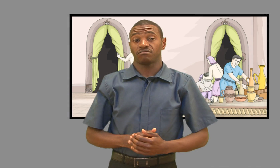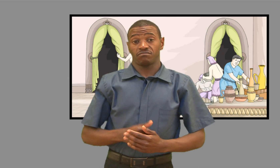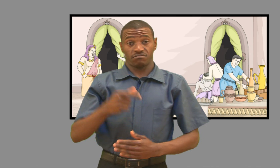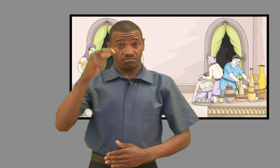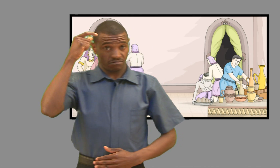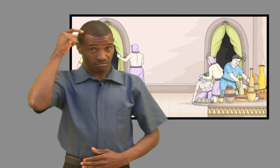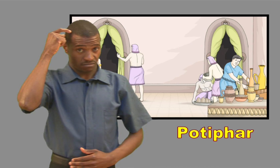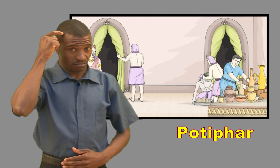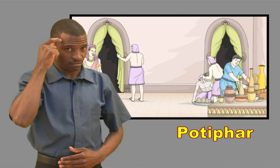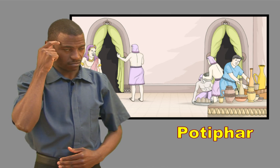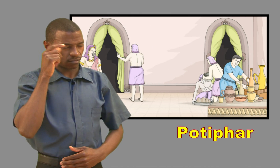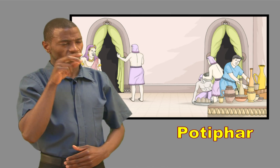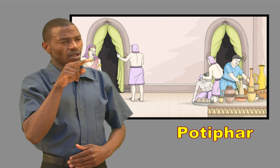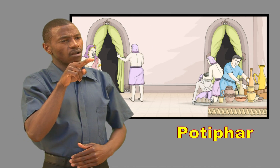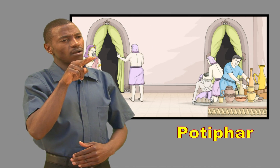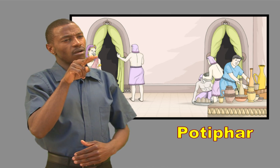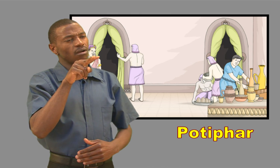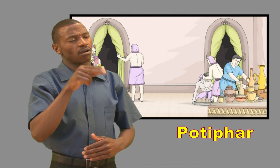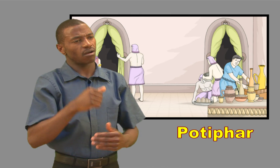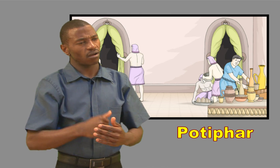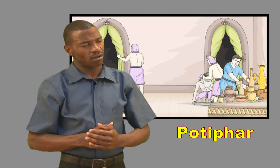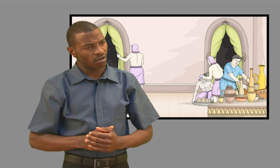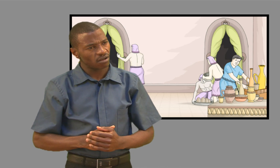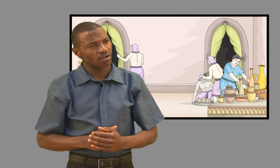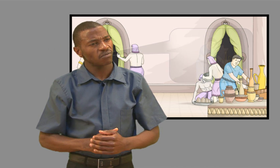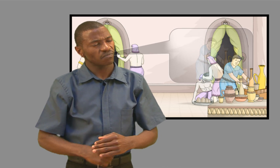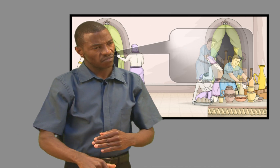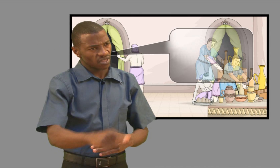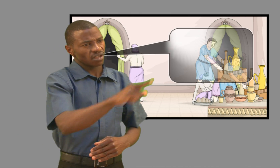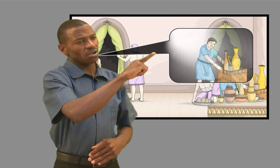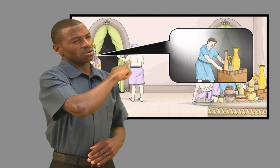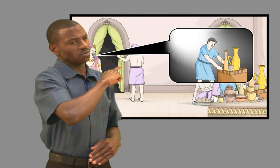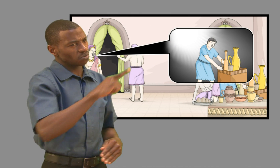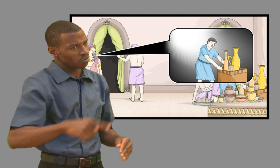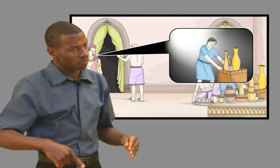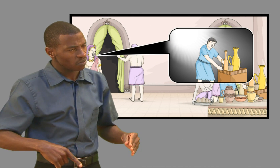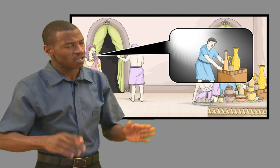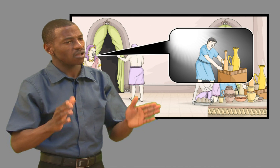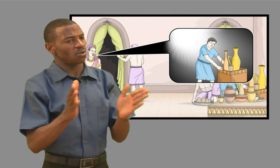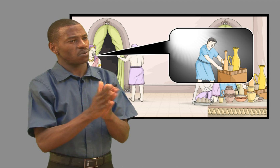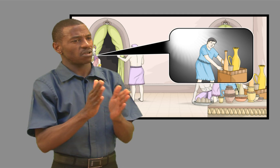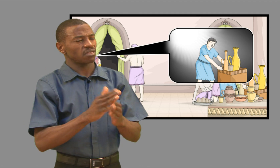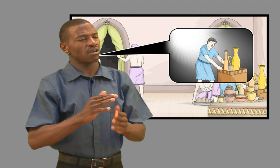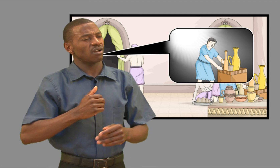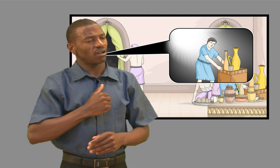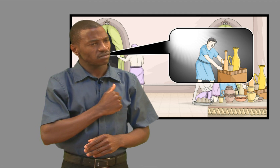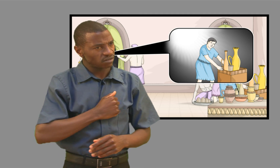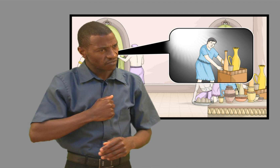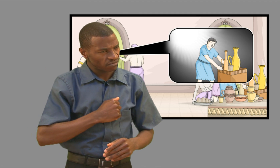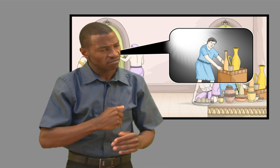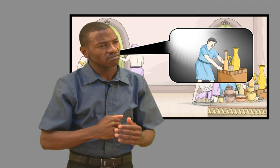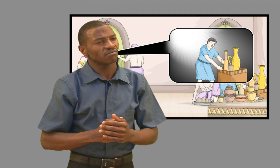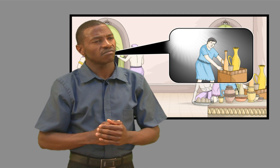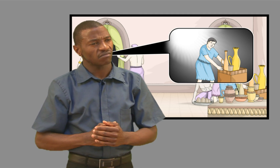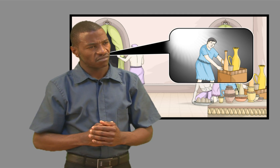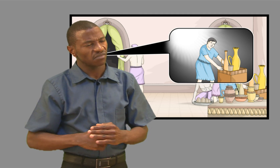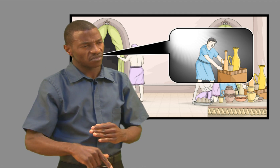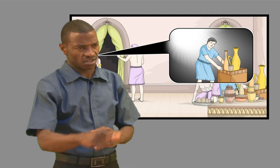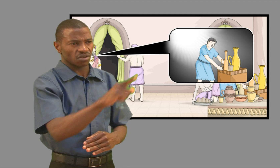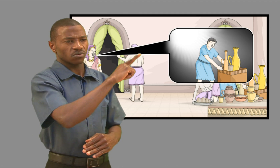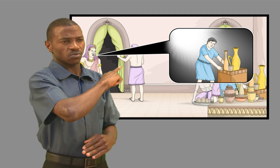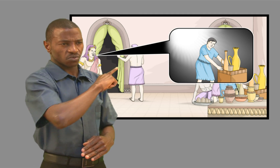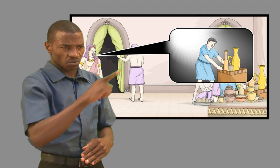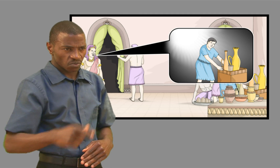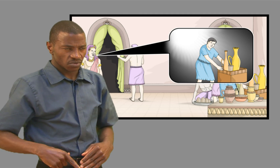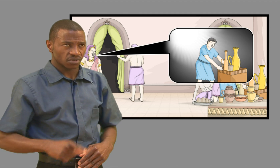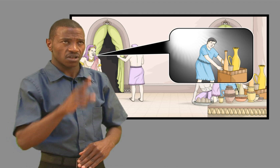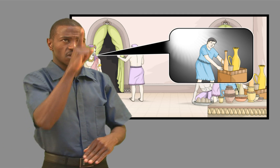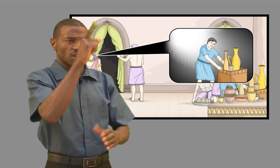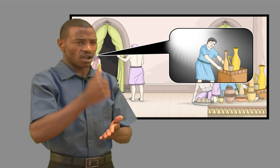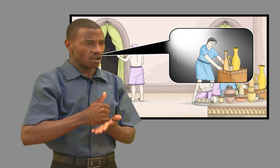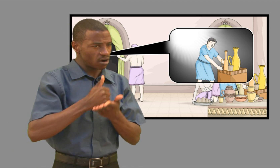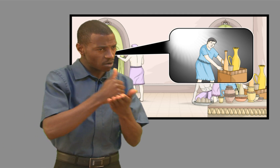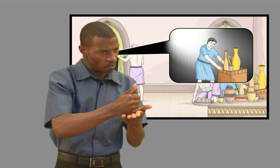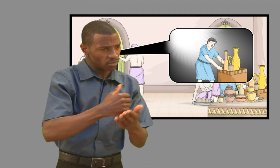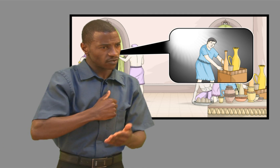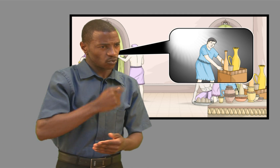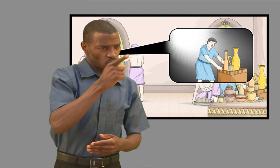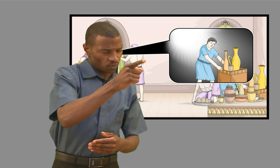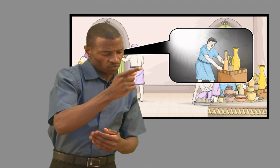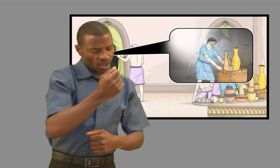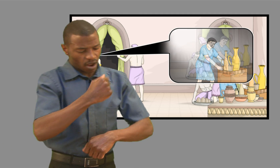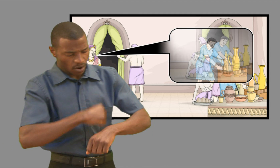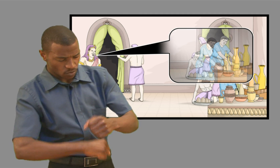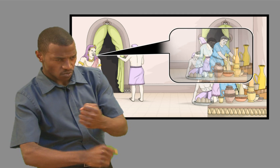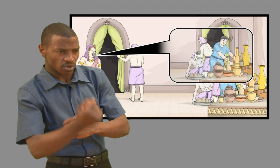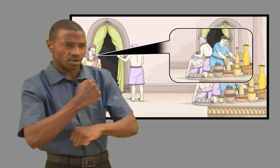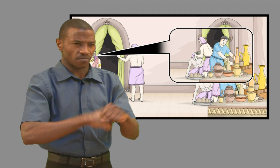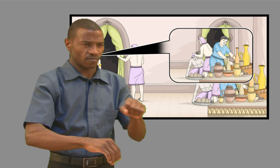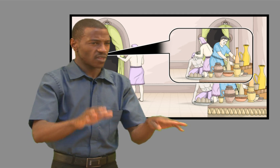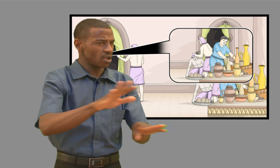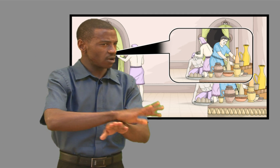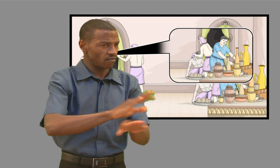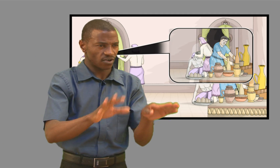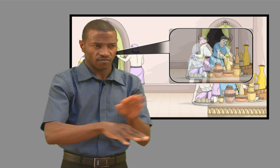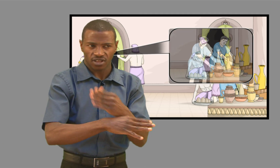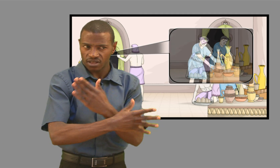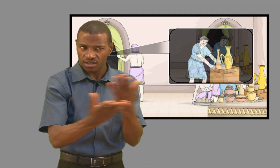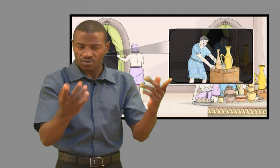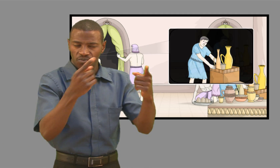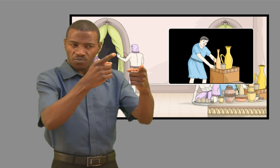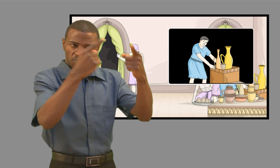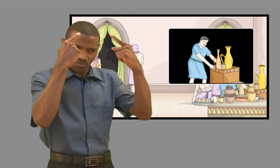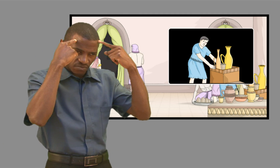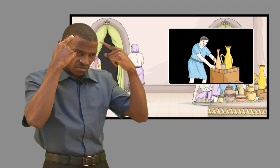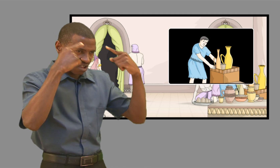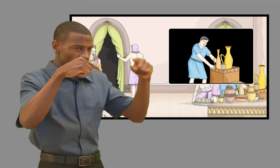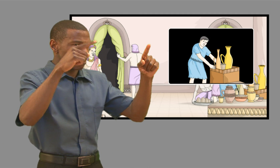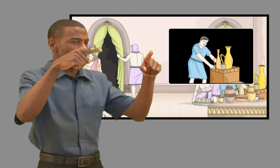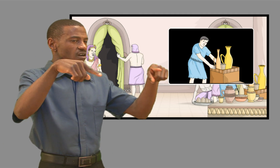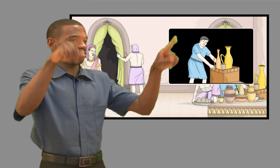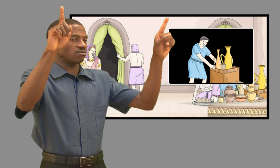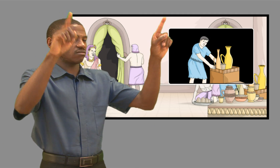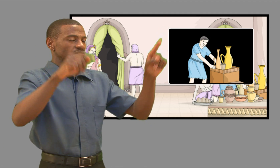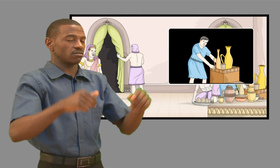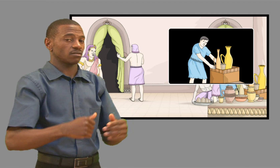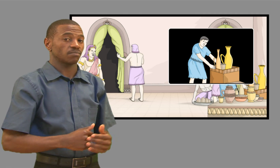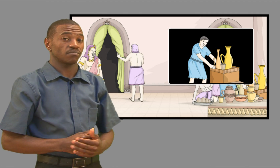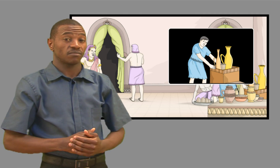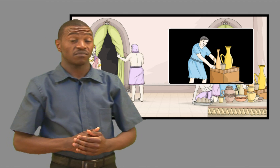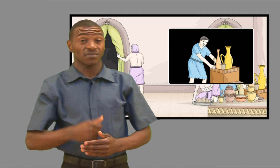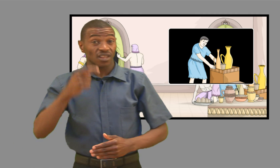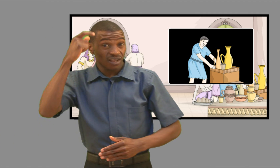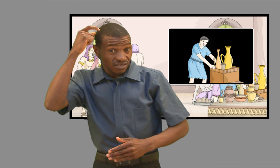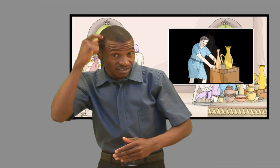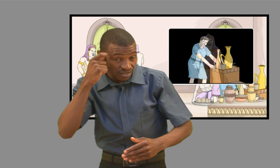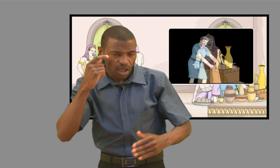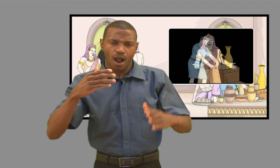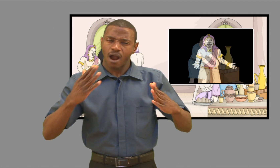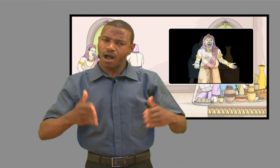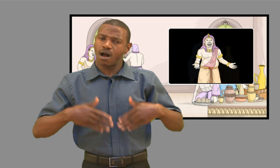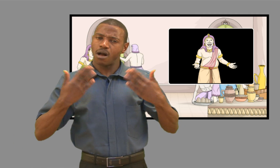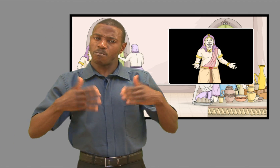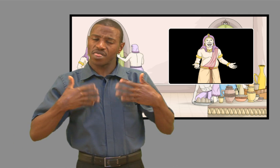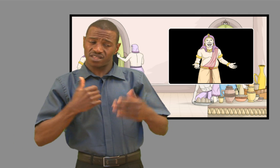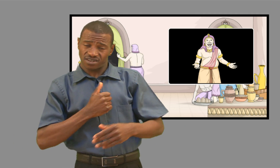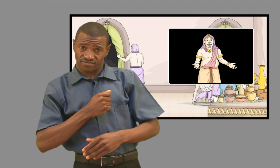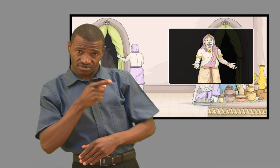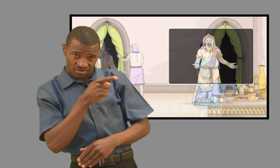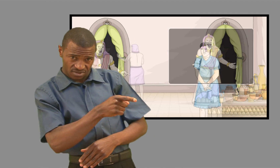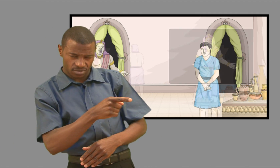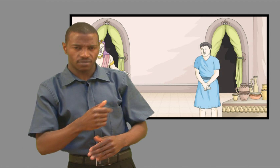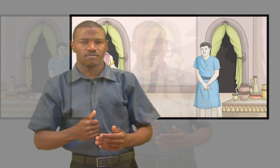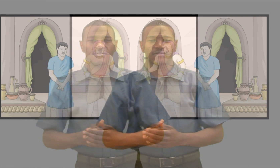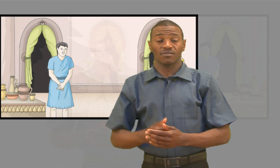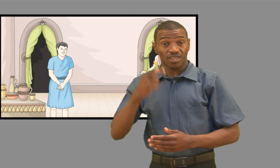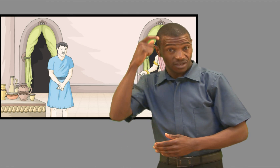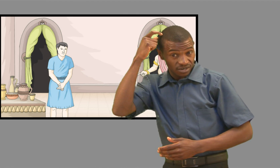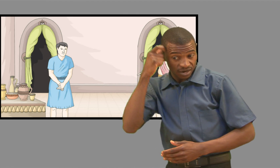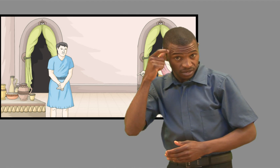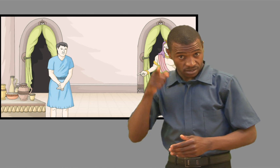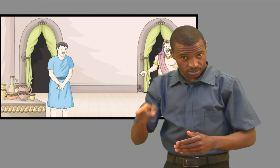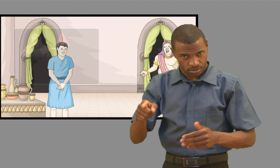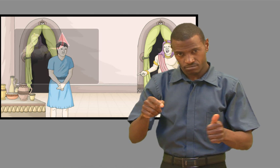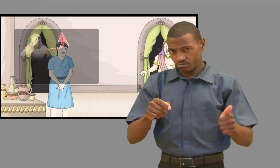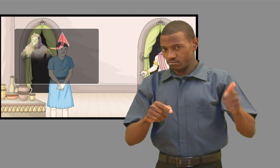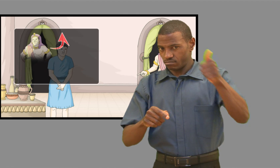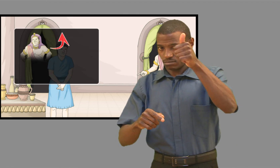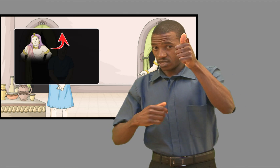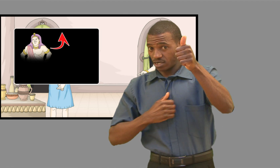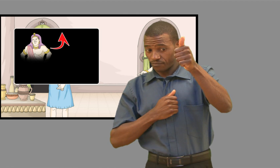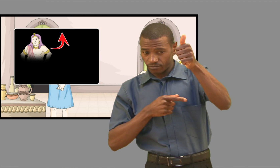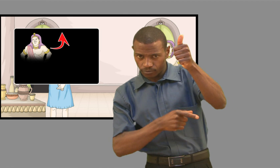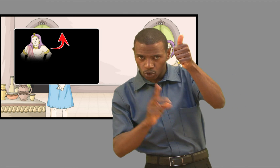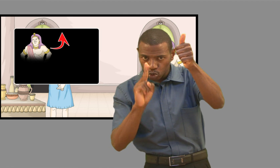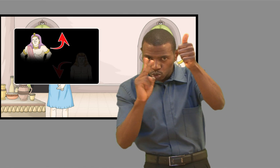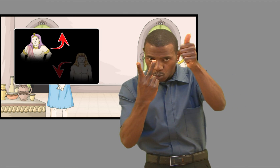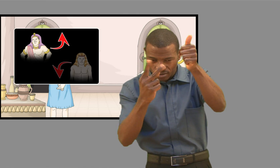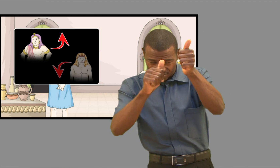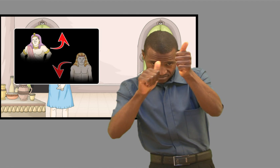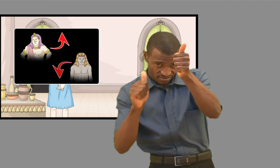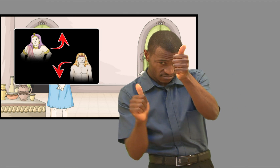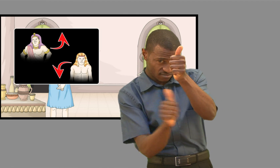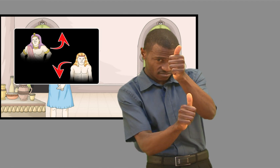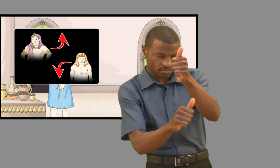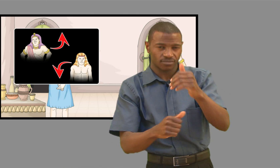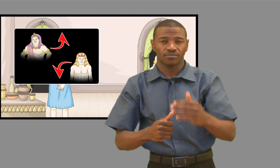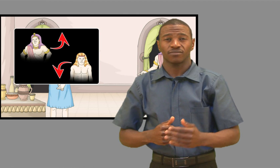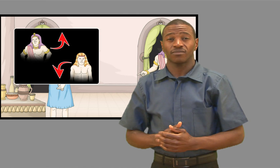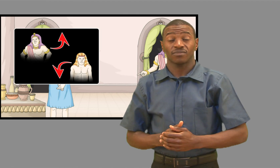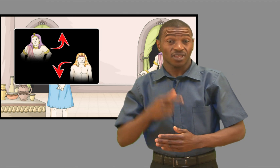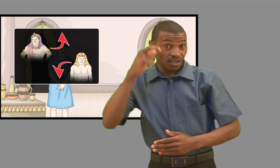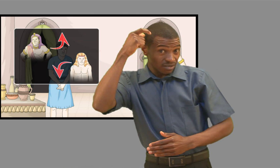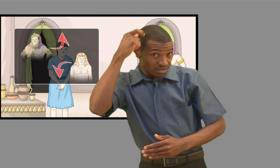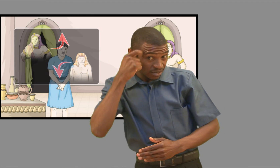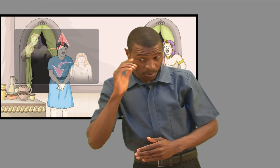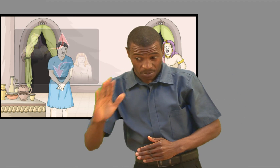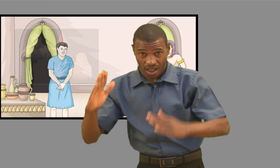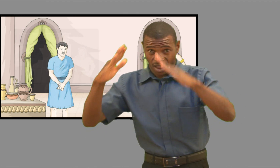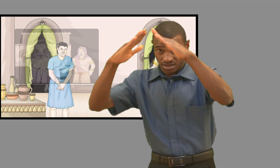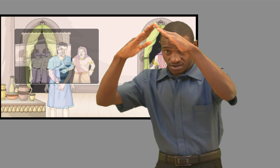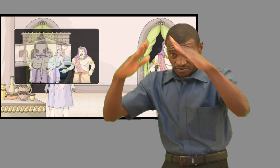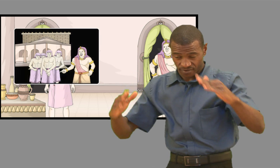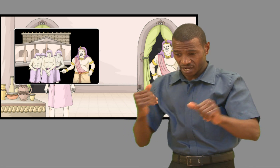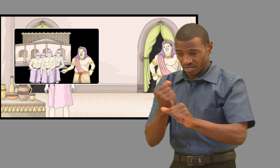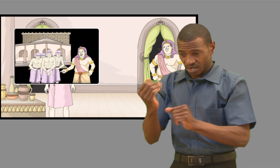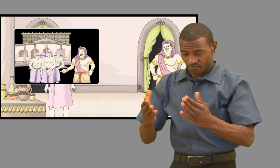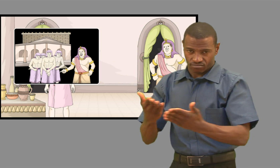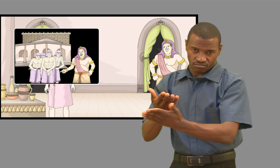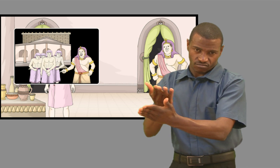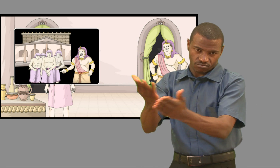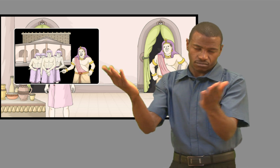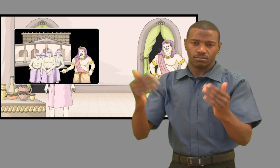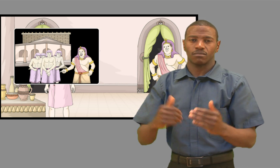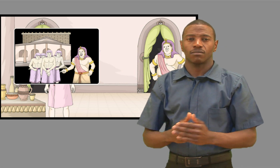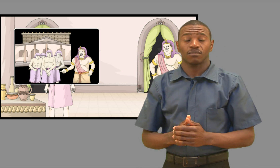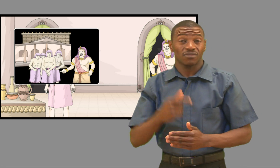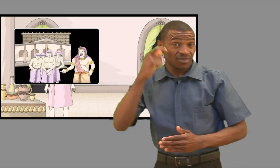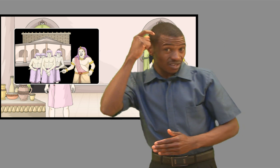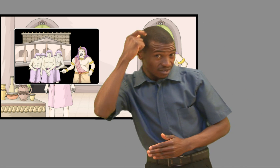When his master saw that the LORD was with him and made him prosper in all he did, Joseph found favor in his sight and became his personal attendant.